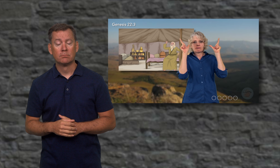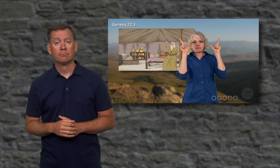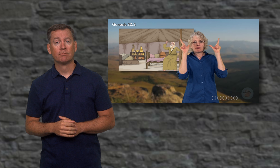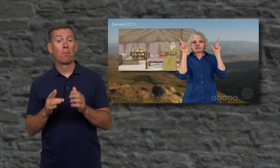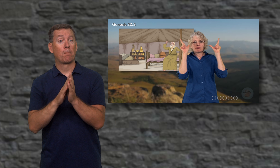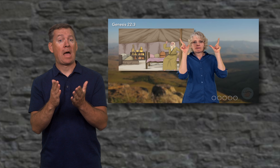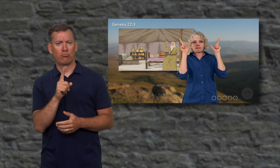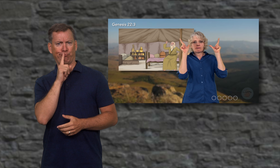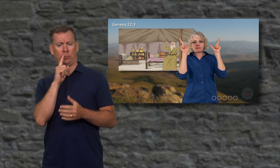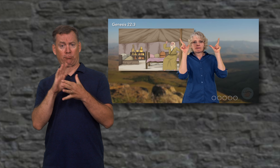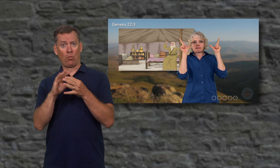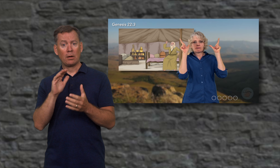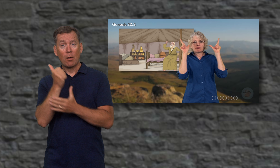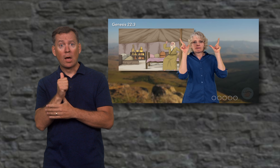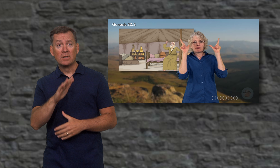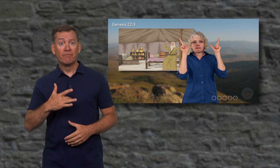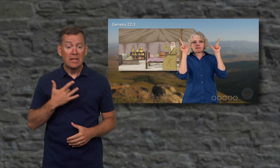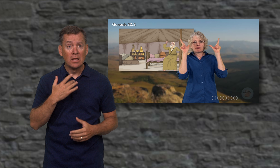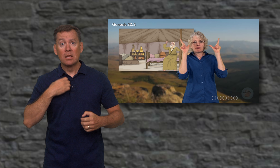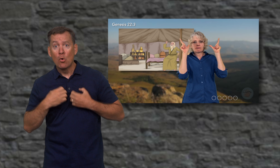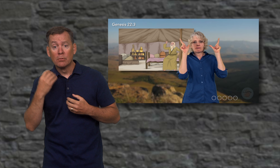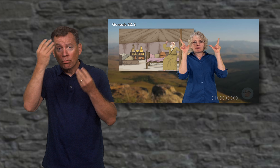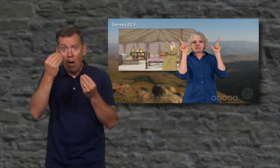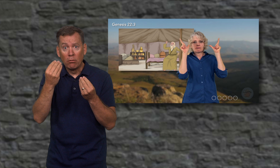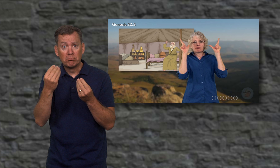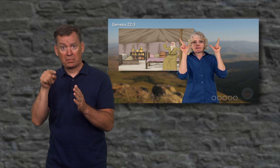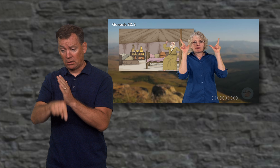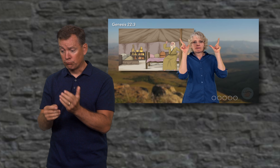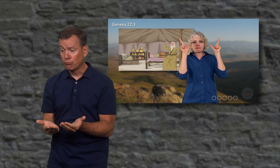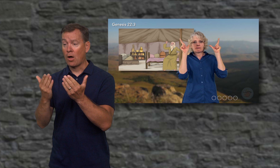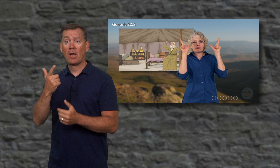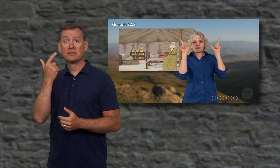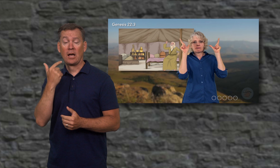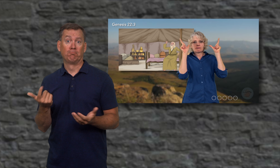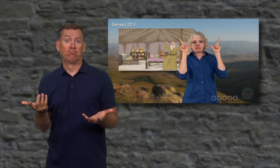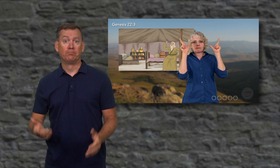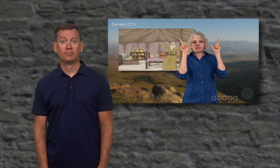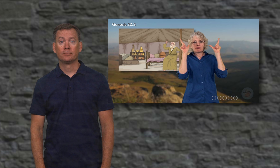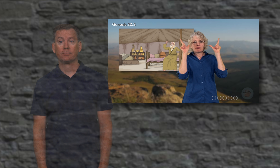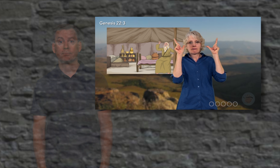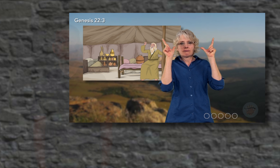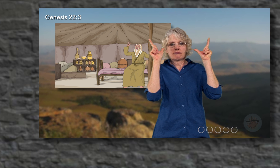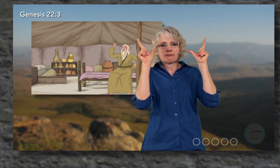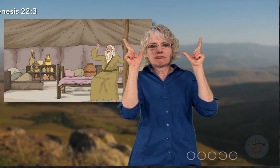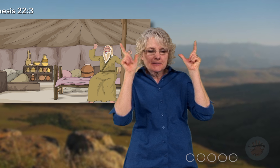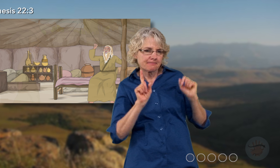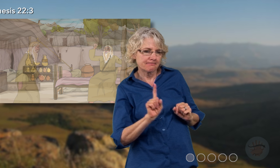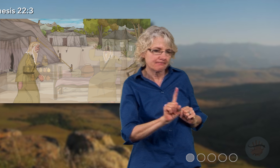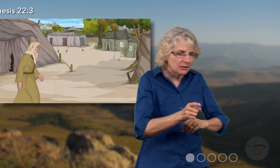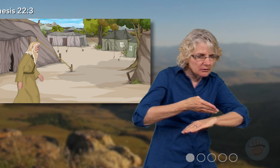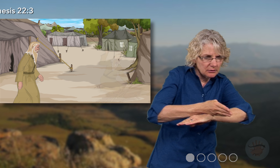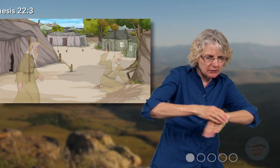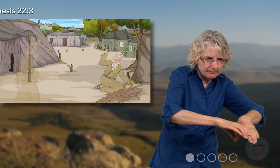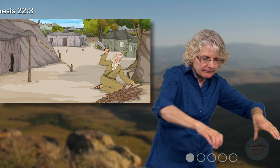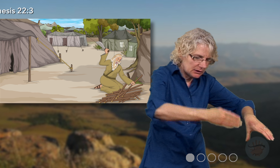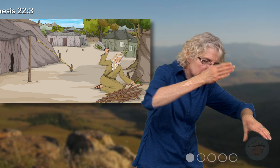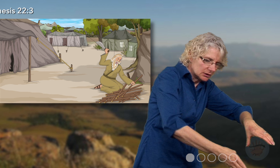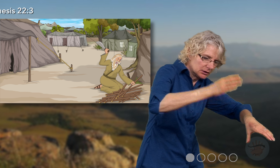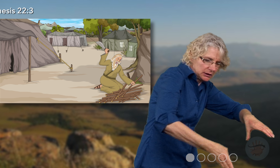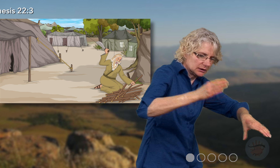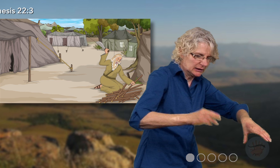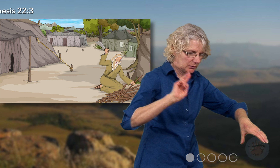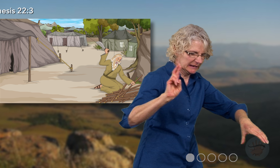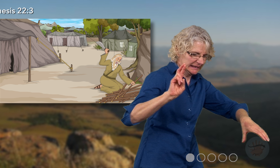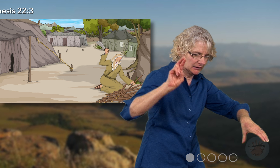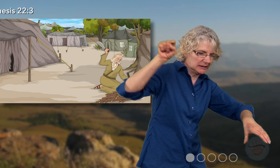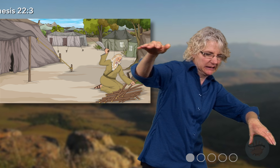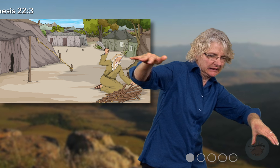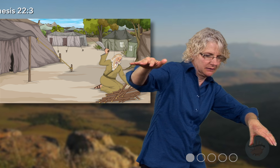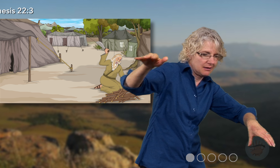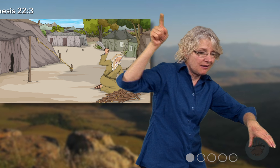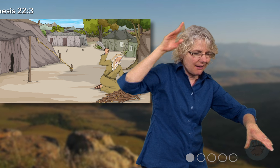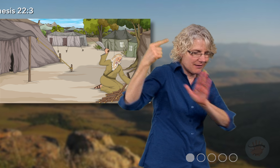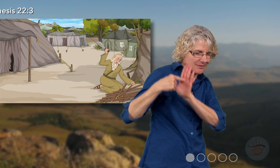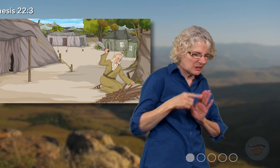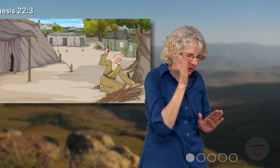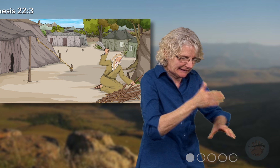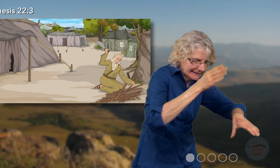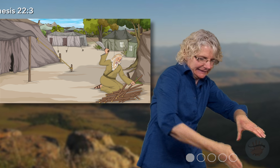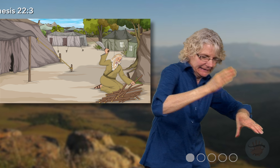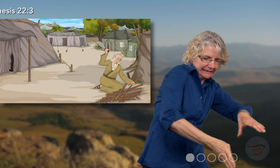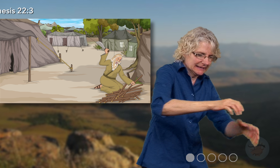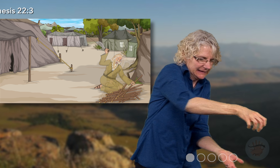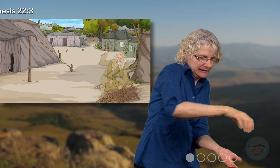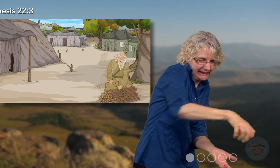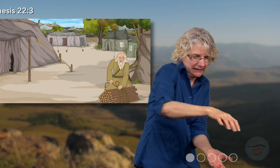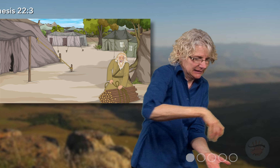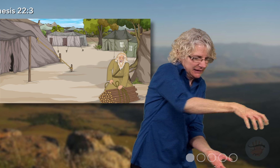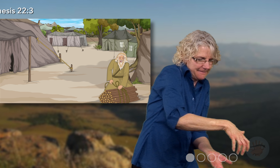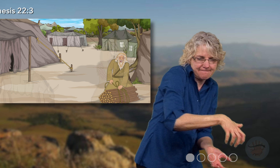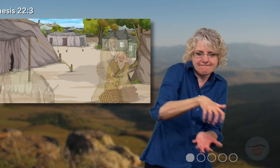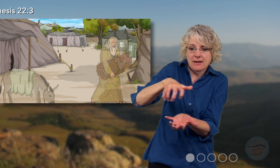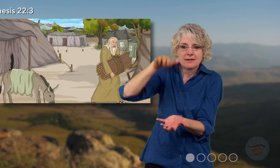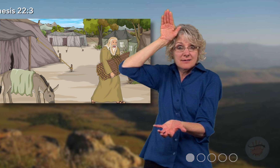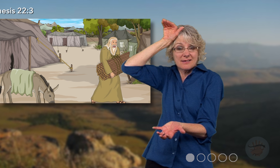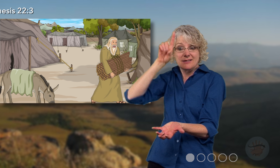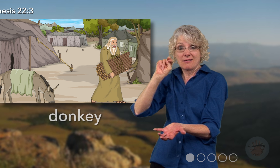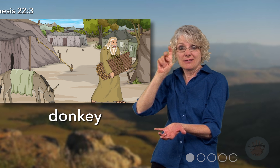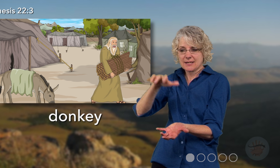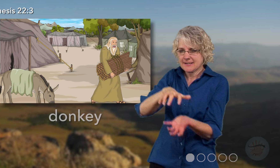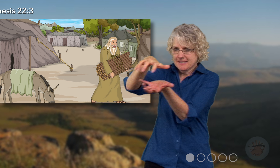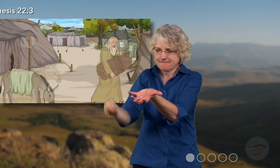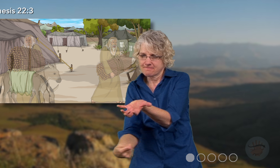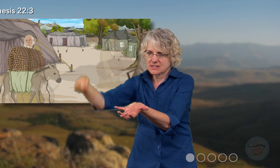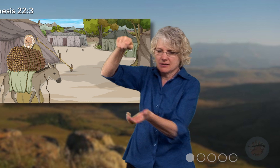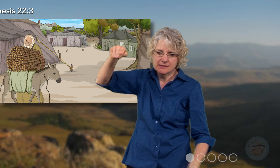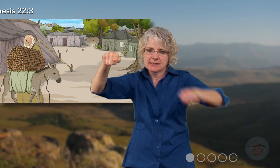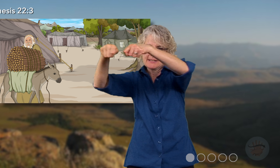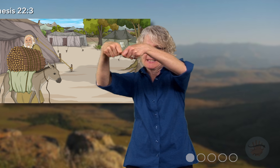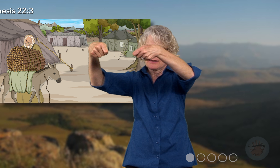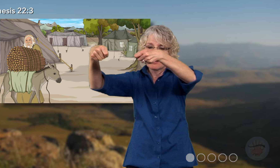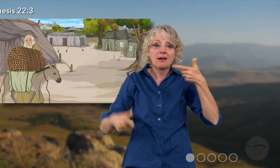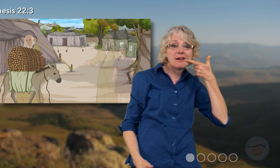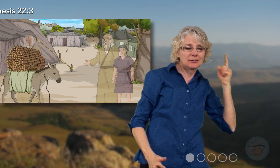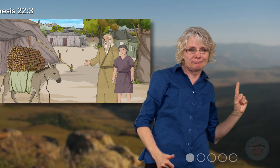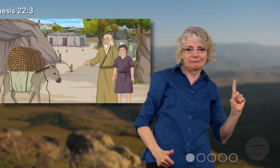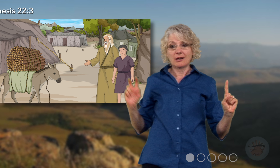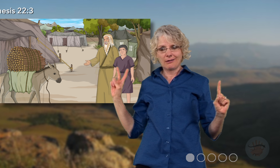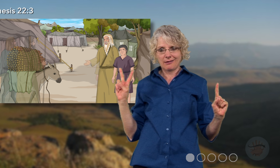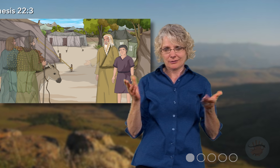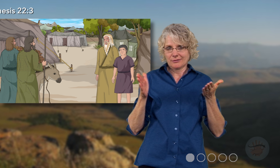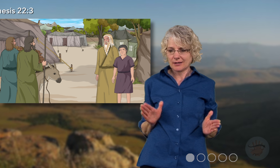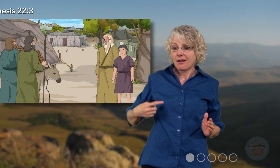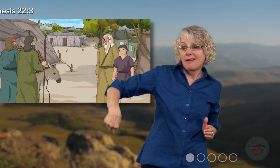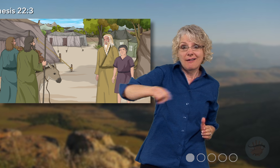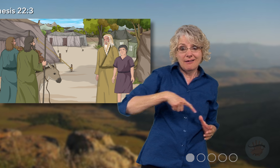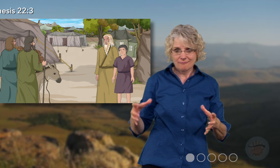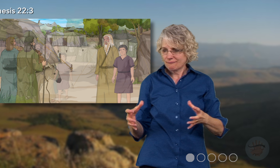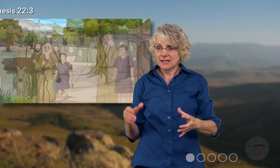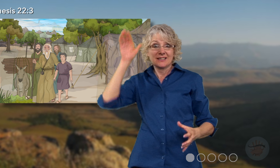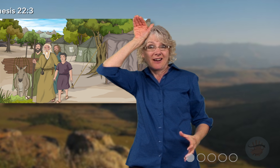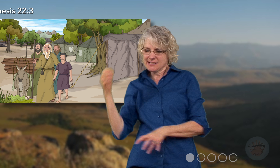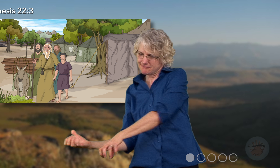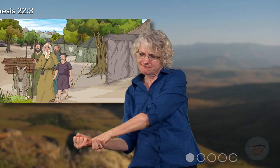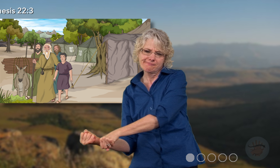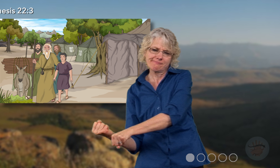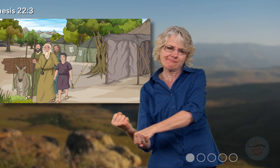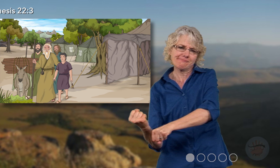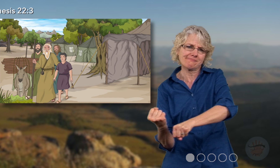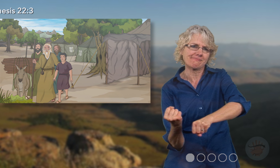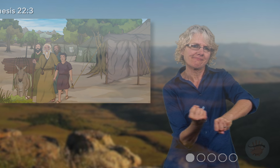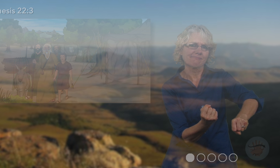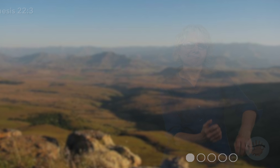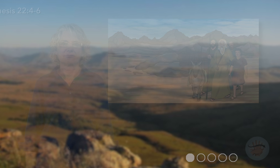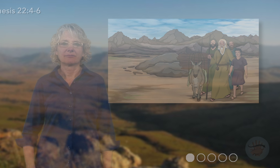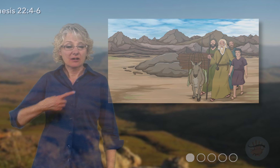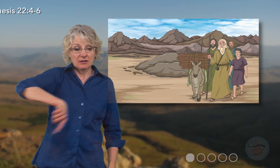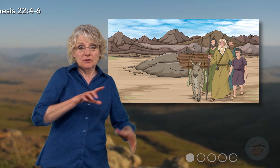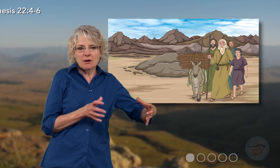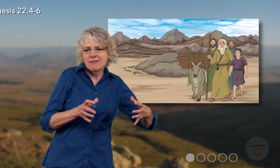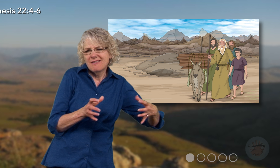He split the wood for a burnt offering and set out for the place God had designated.